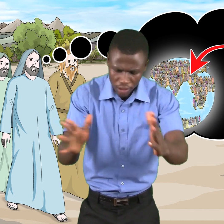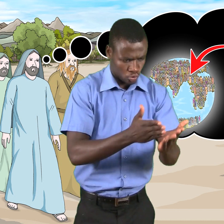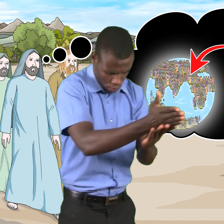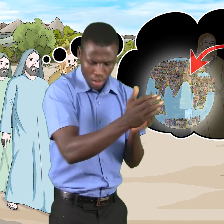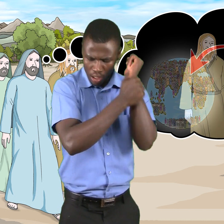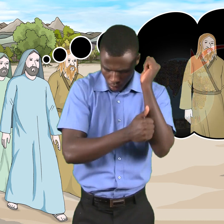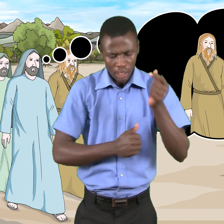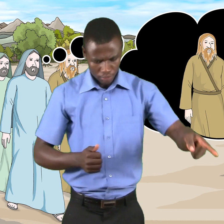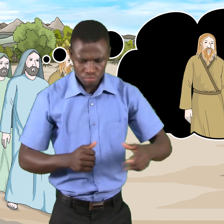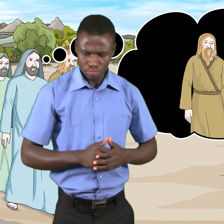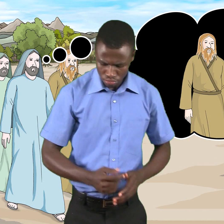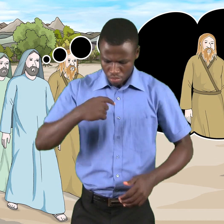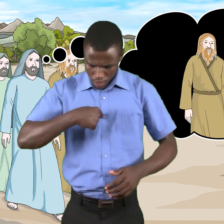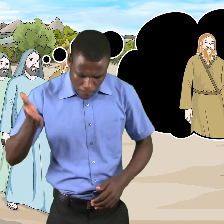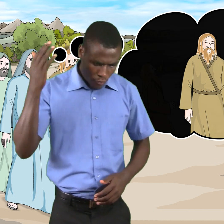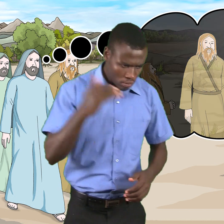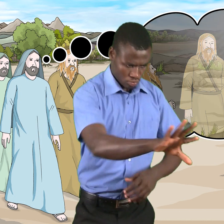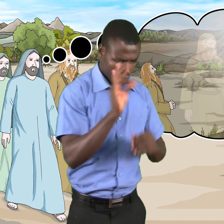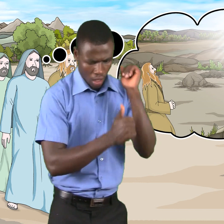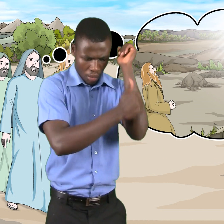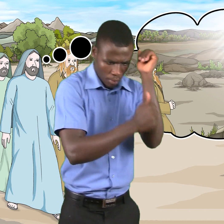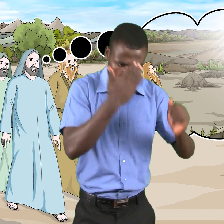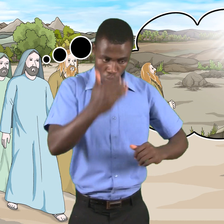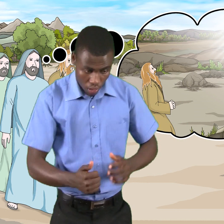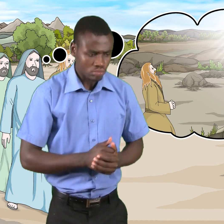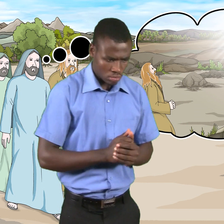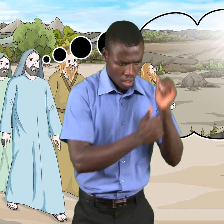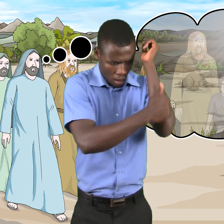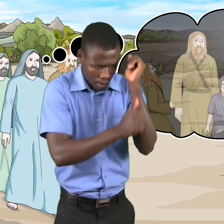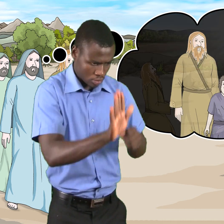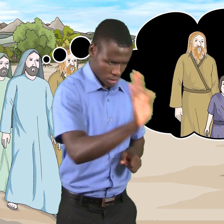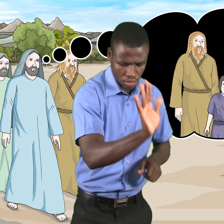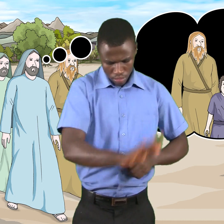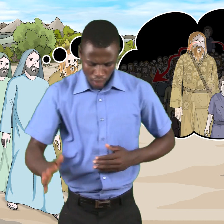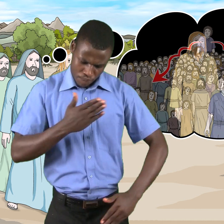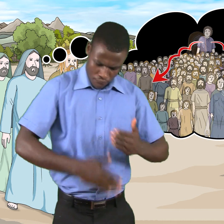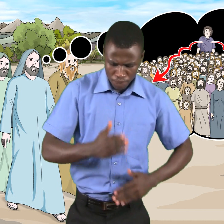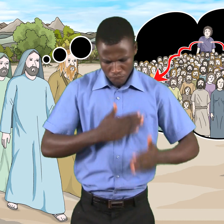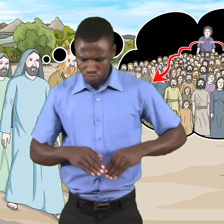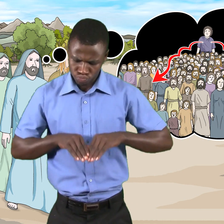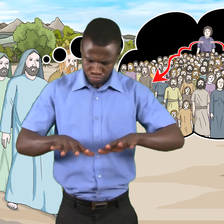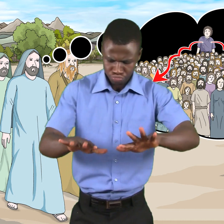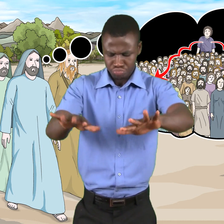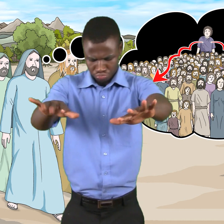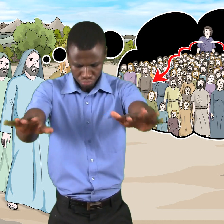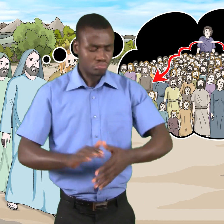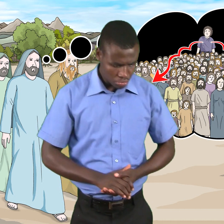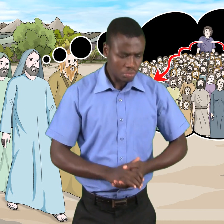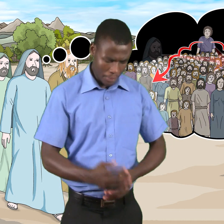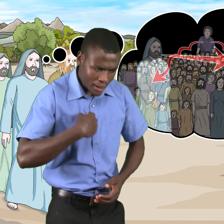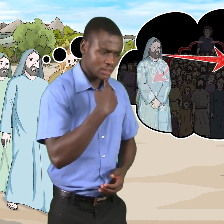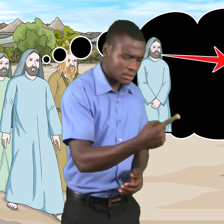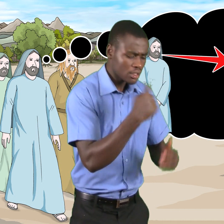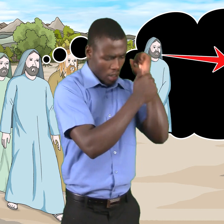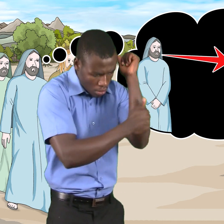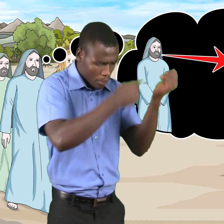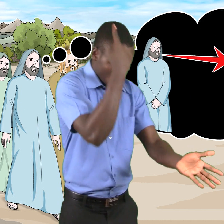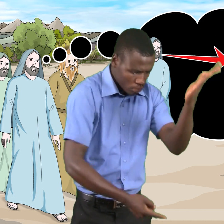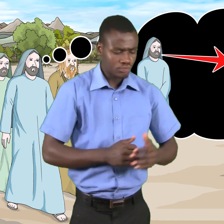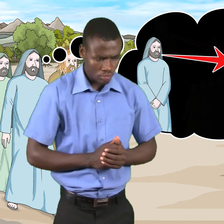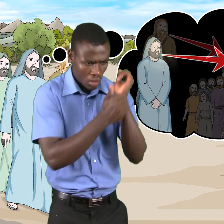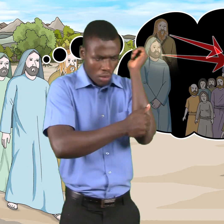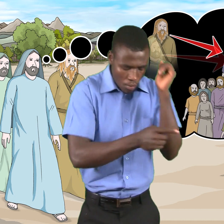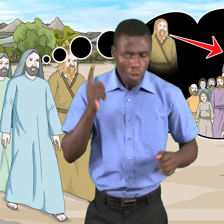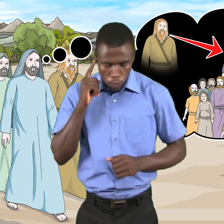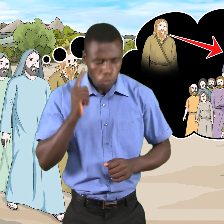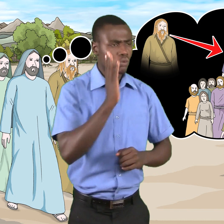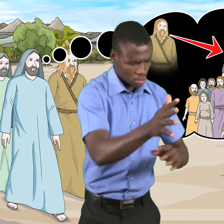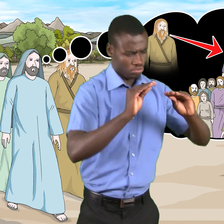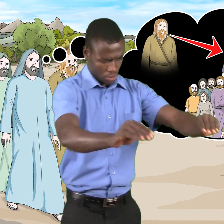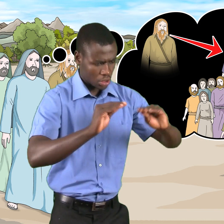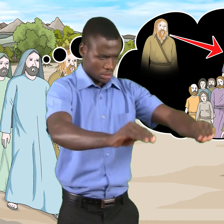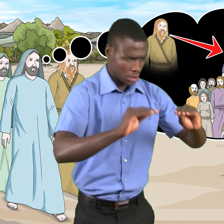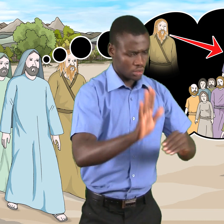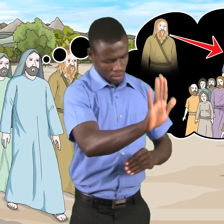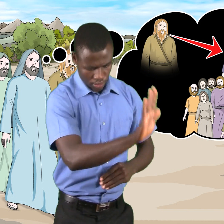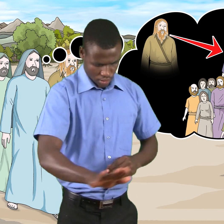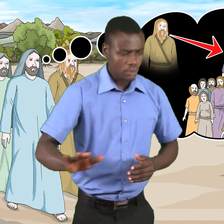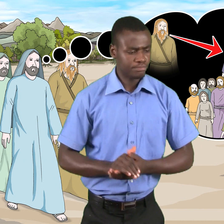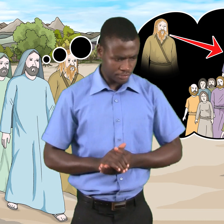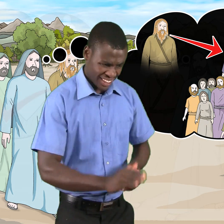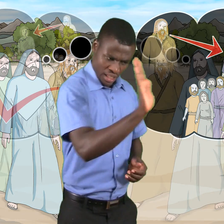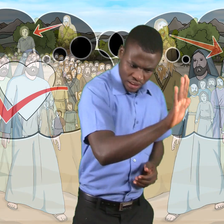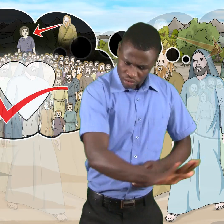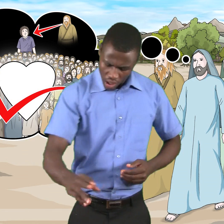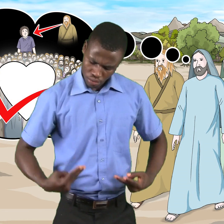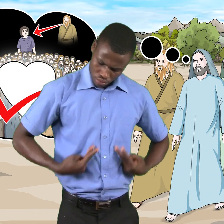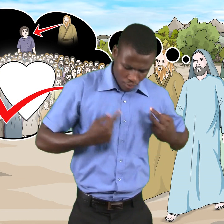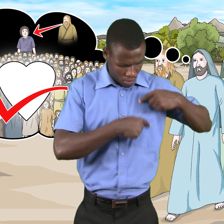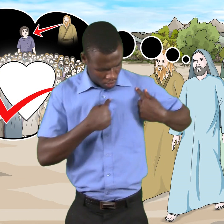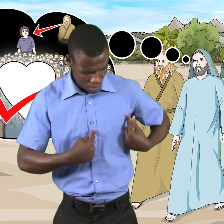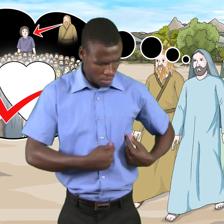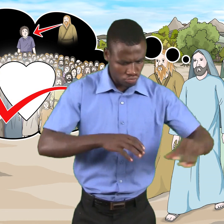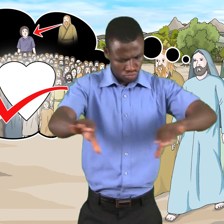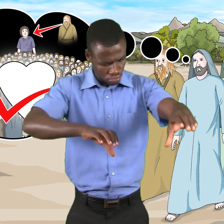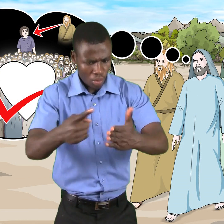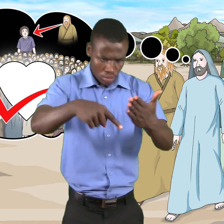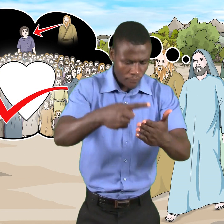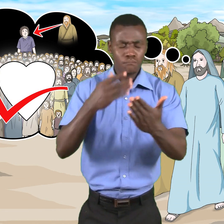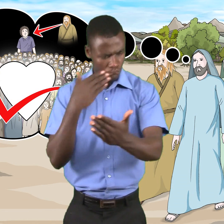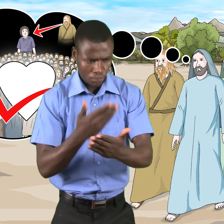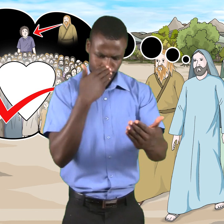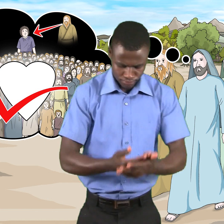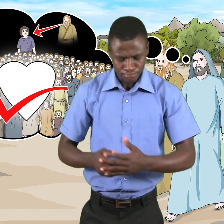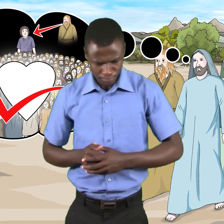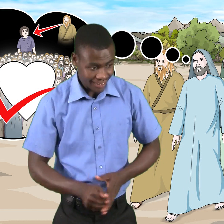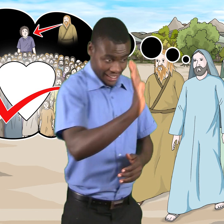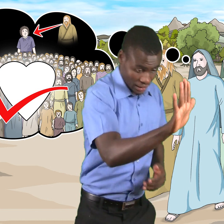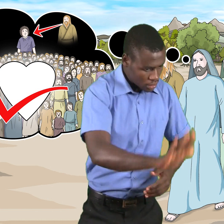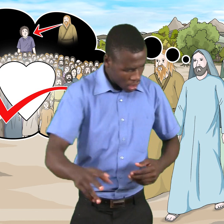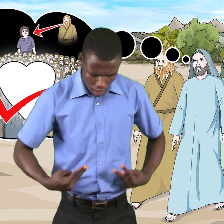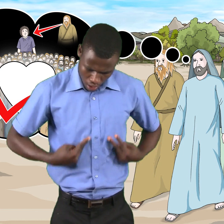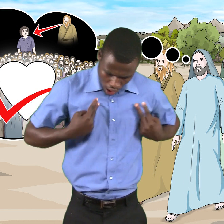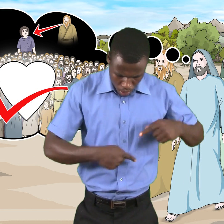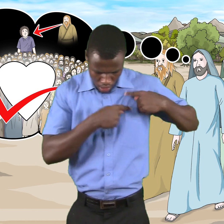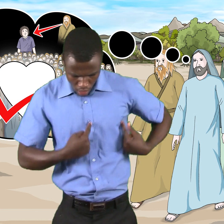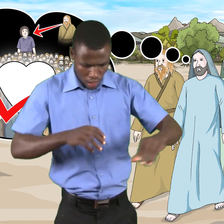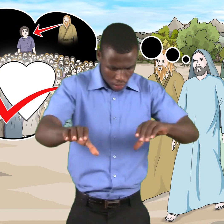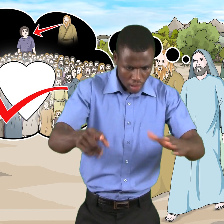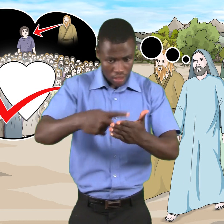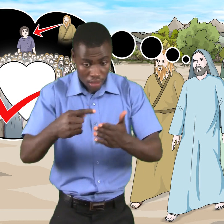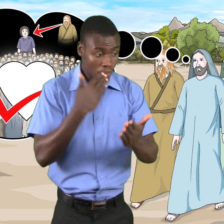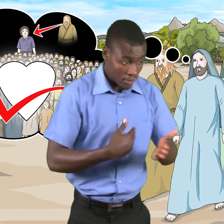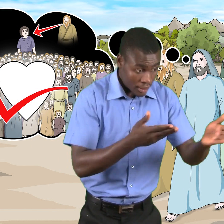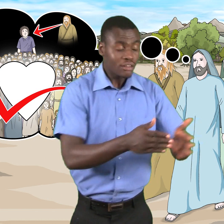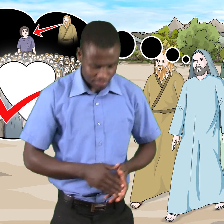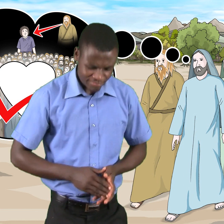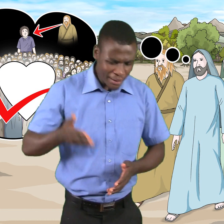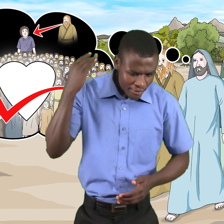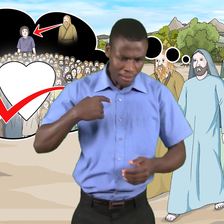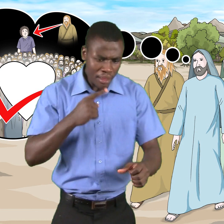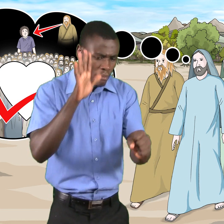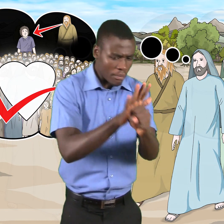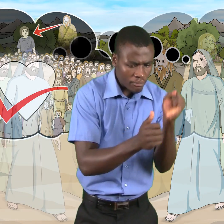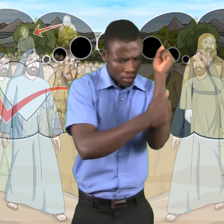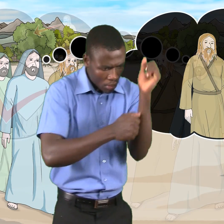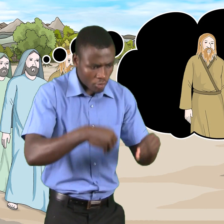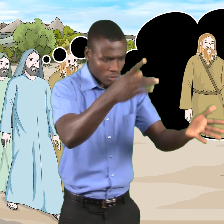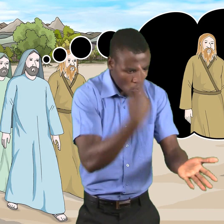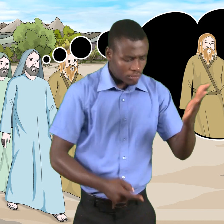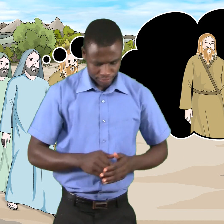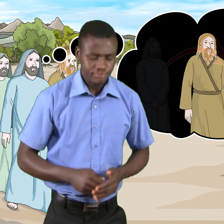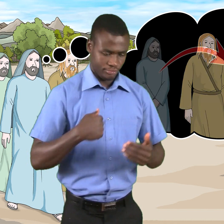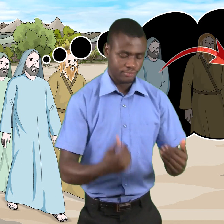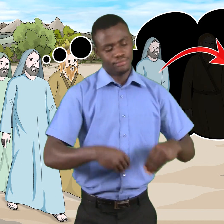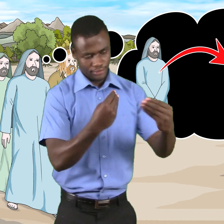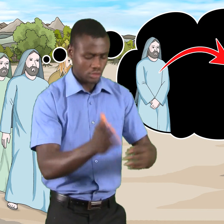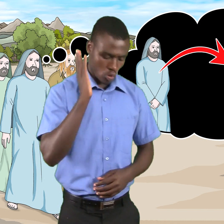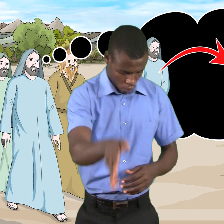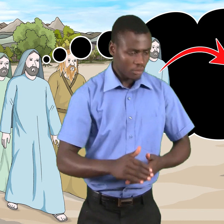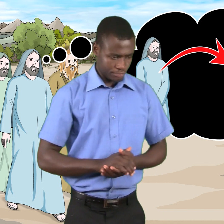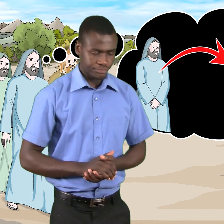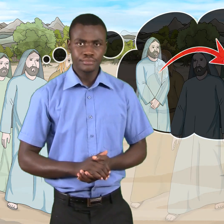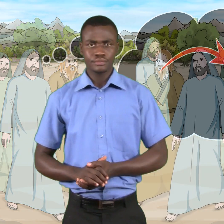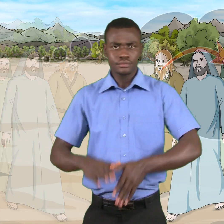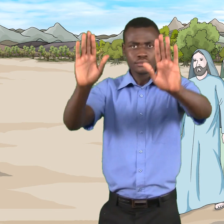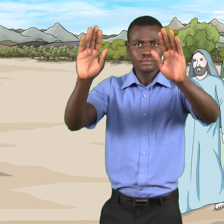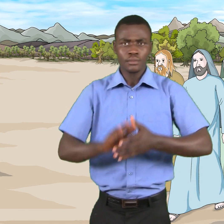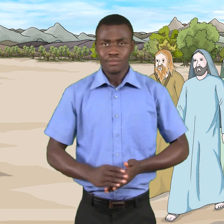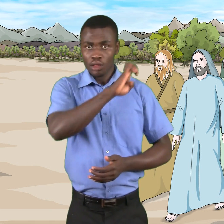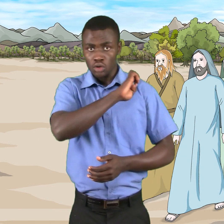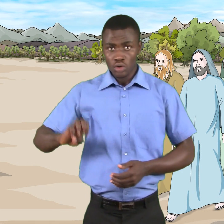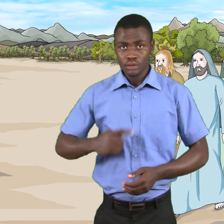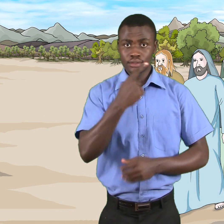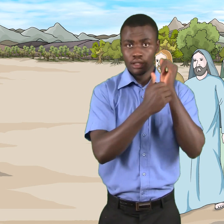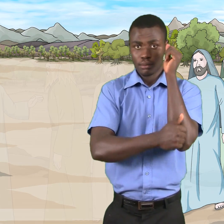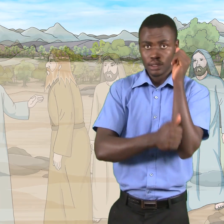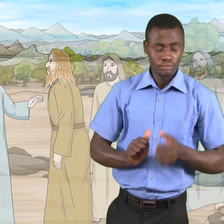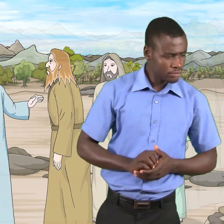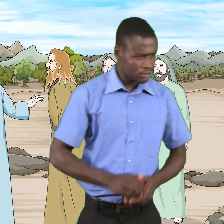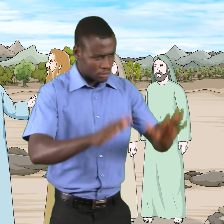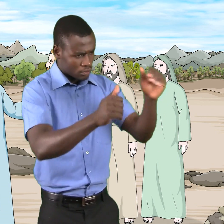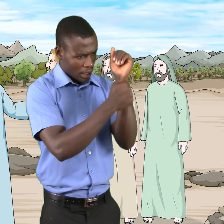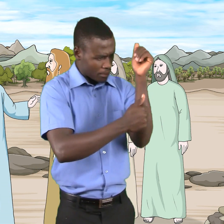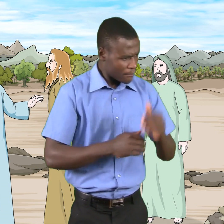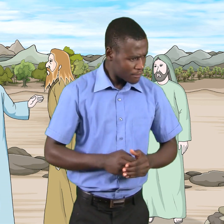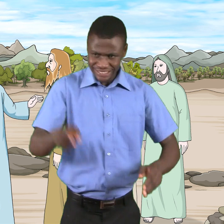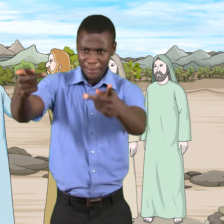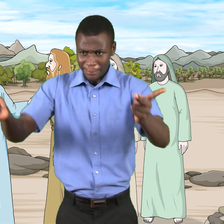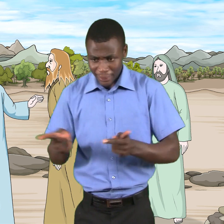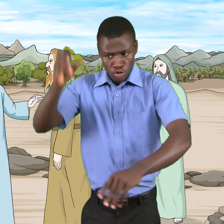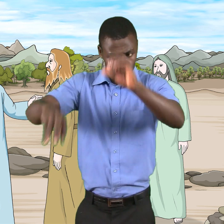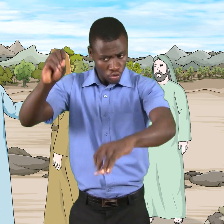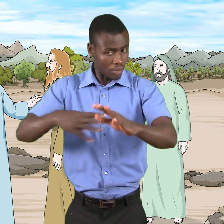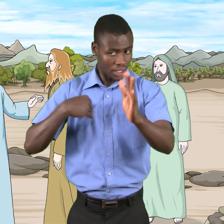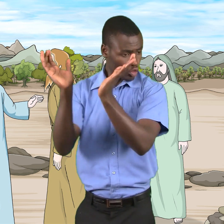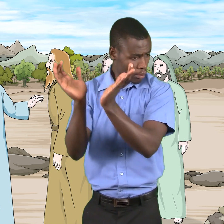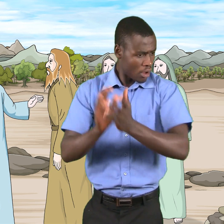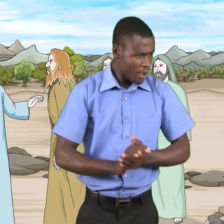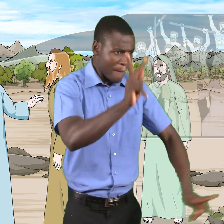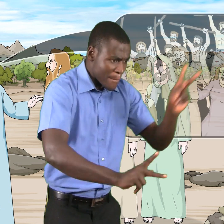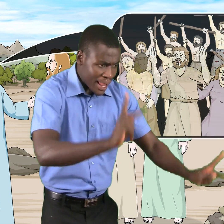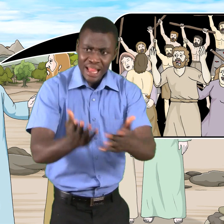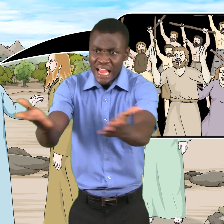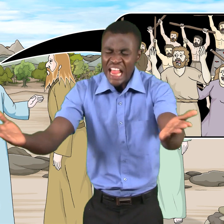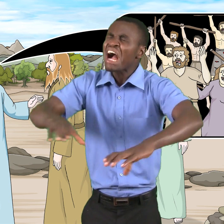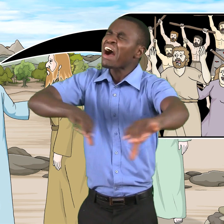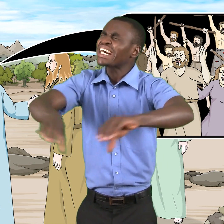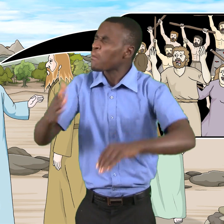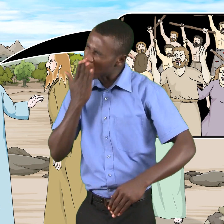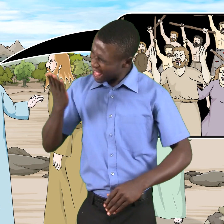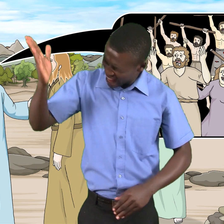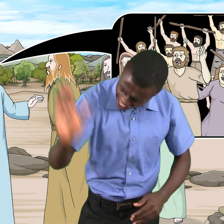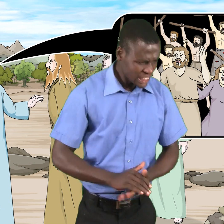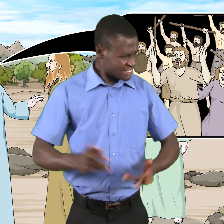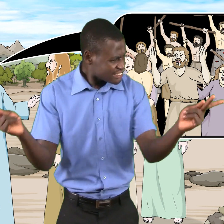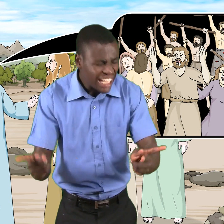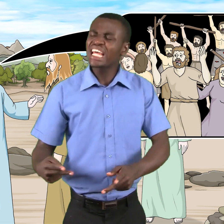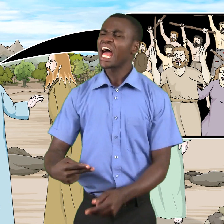For I have chosen him, so that he will command his children and his household after him to keep the way of the LORD by doing what is right and just, in order that the LORD may bring upon Abraham what He has promised.”